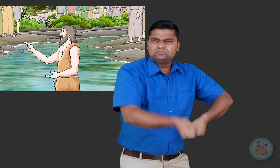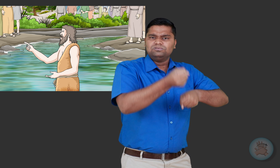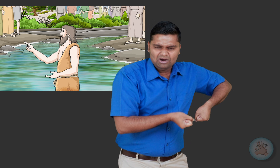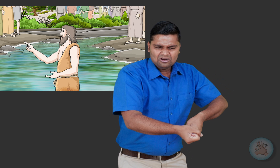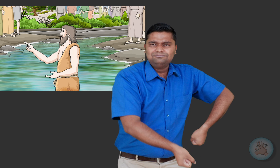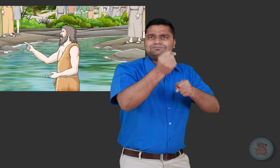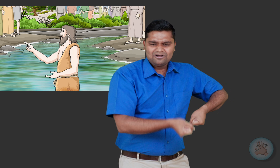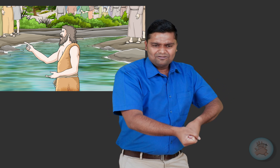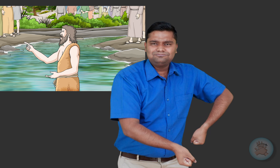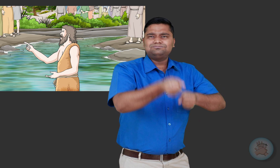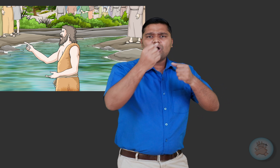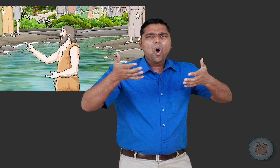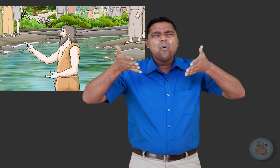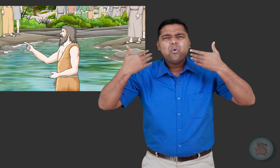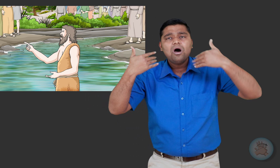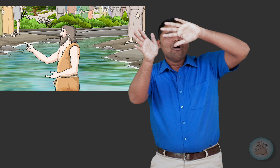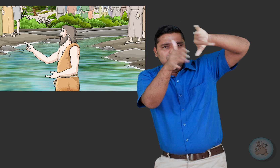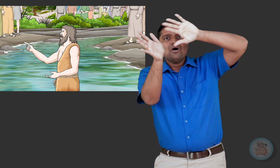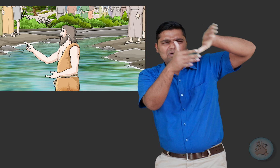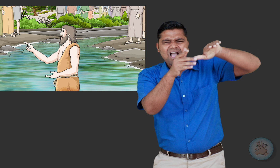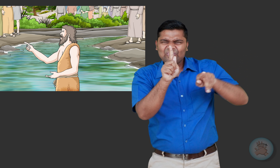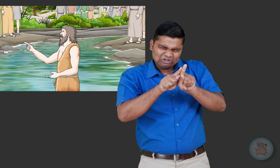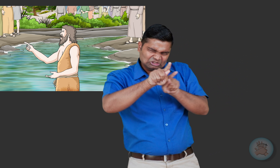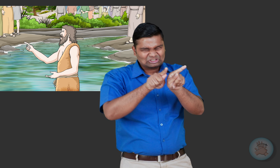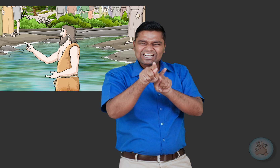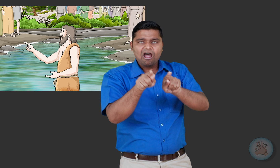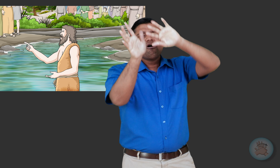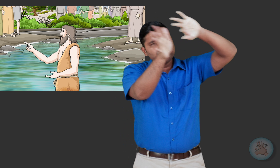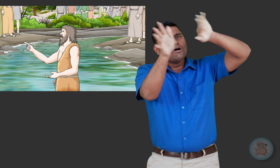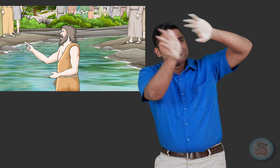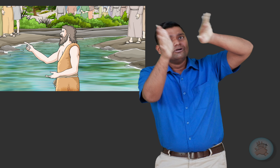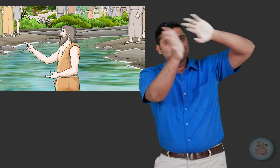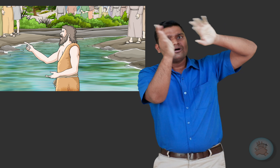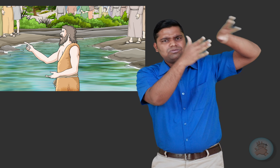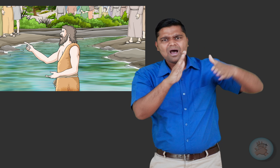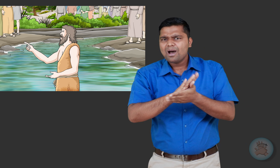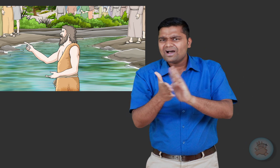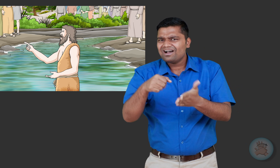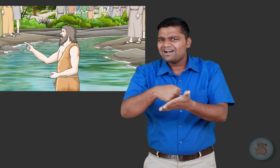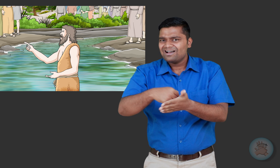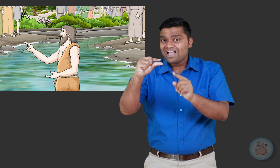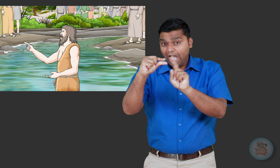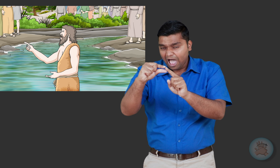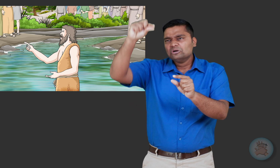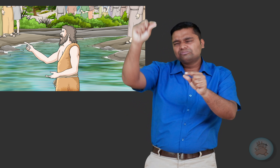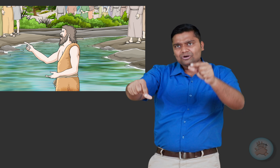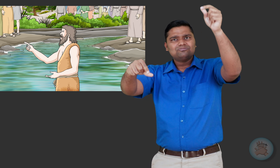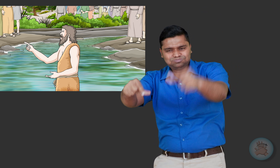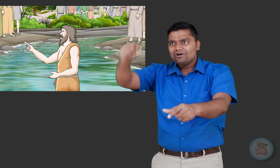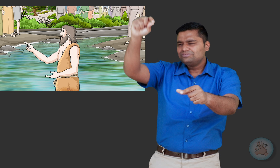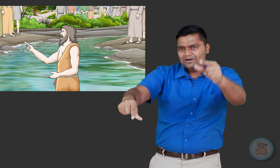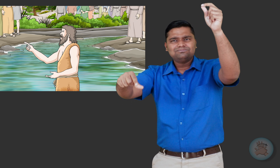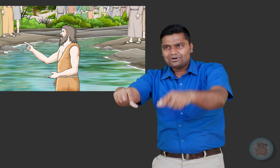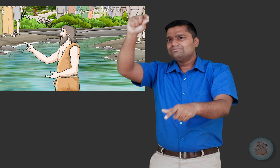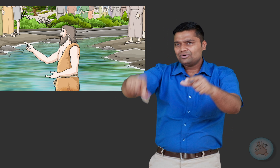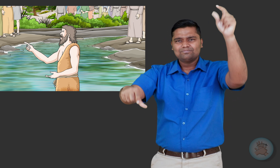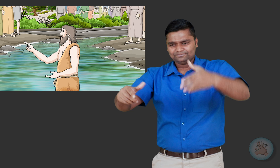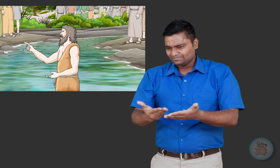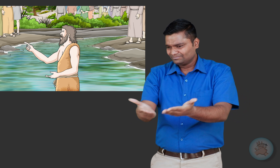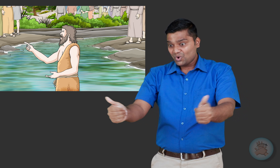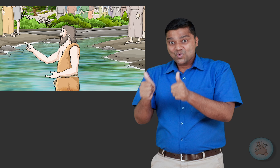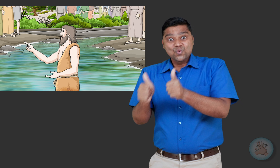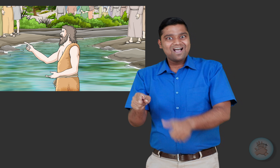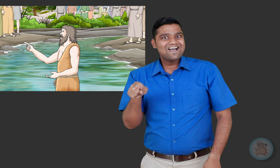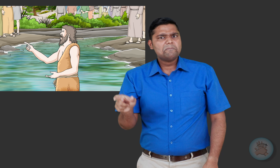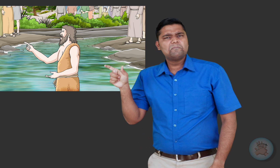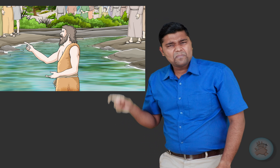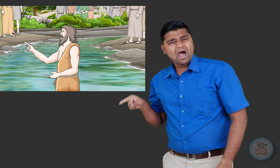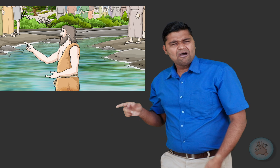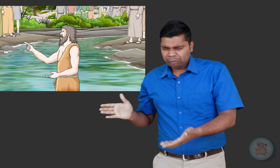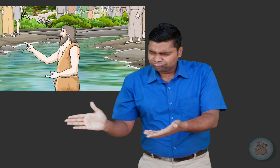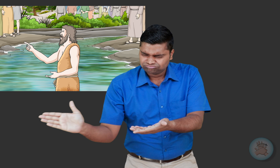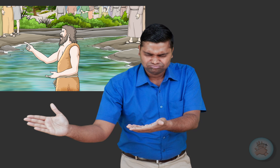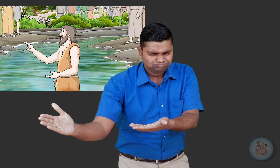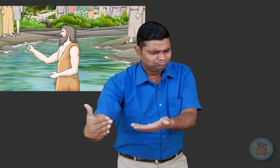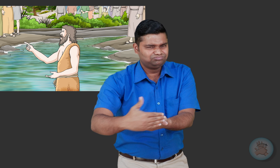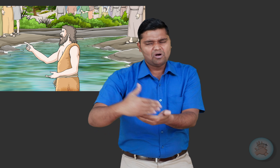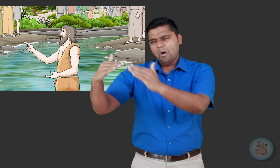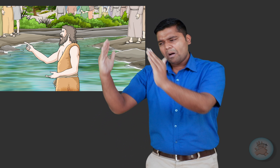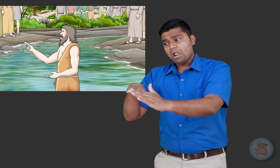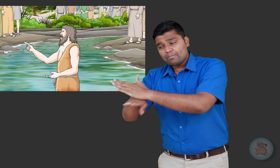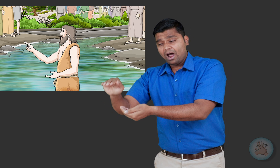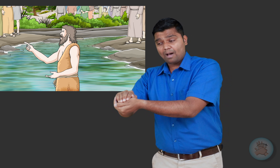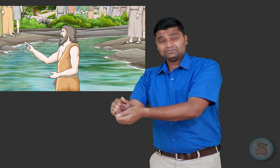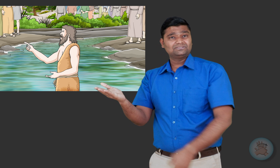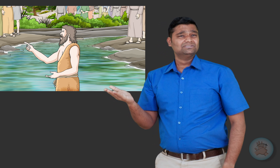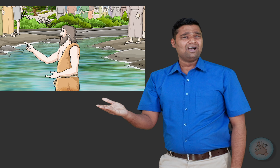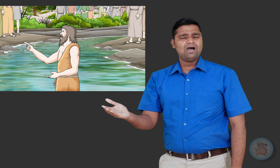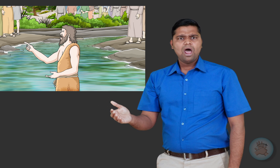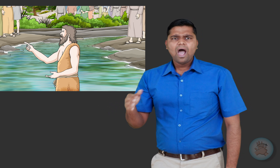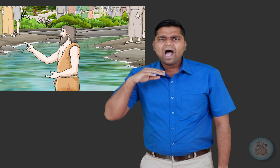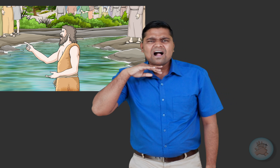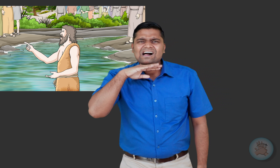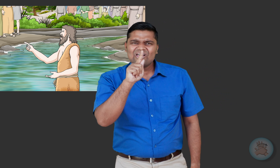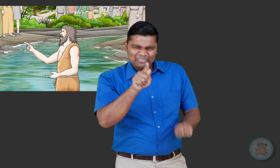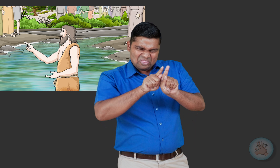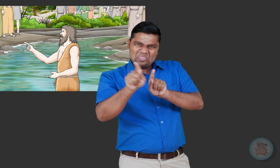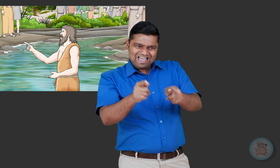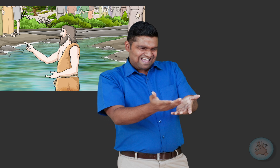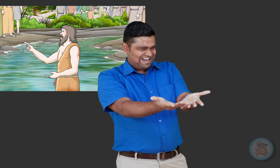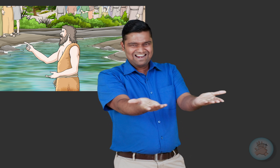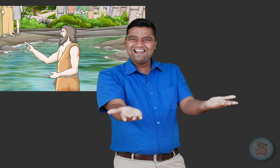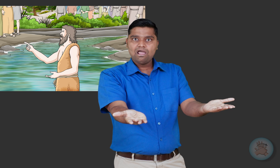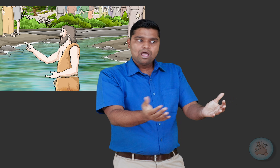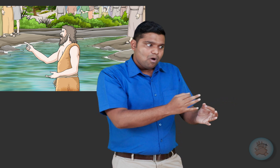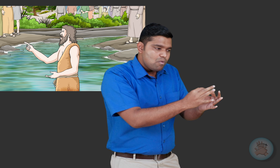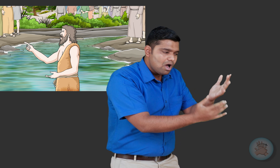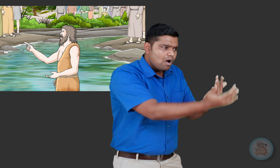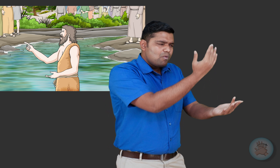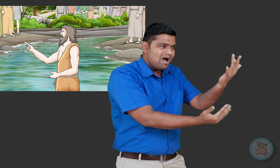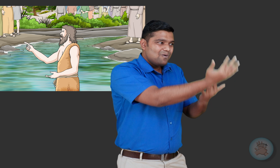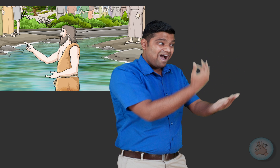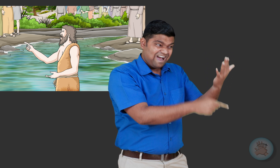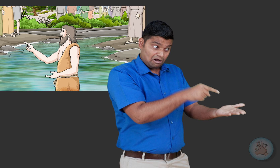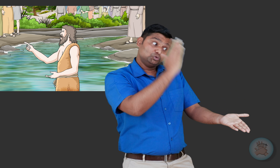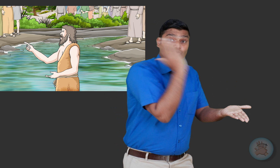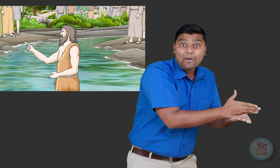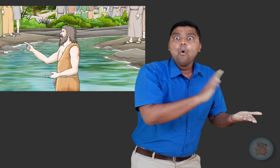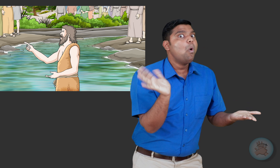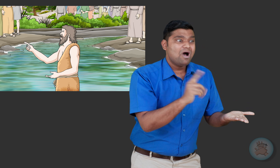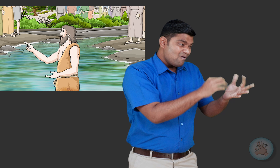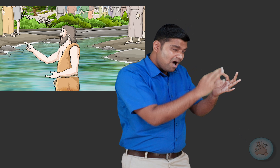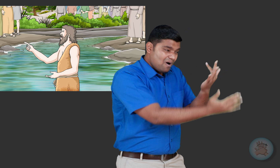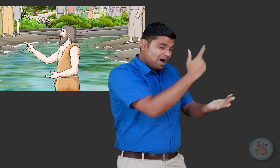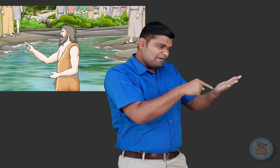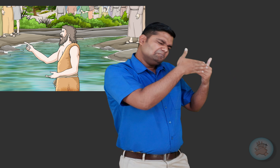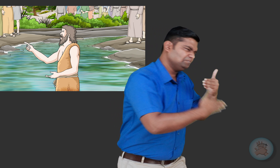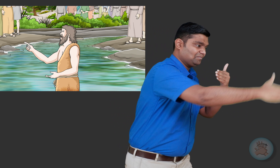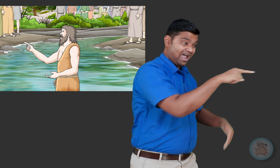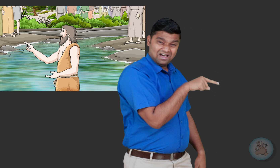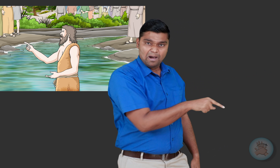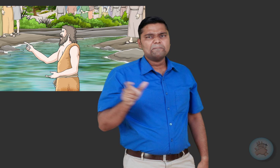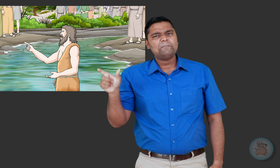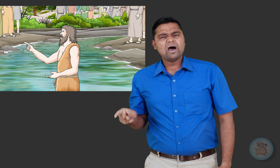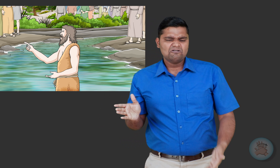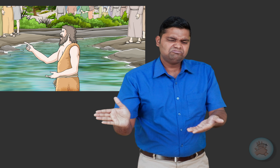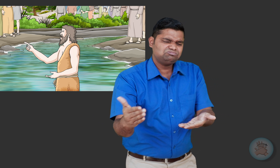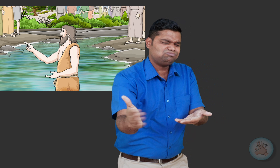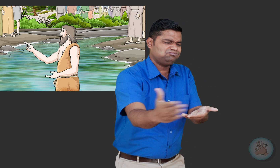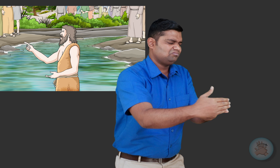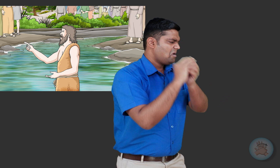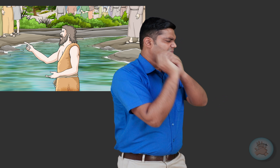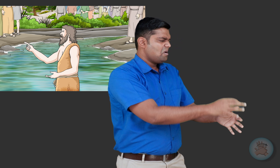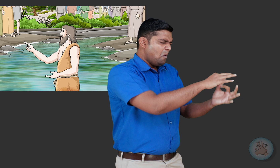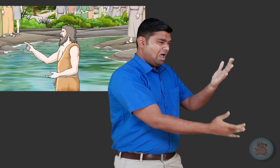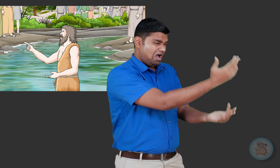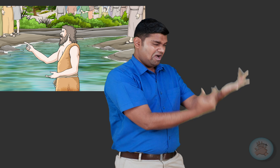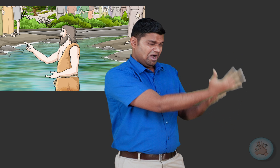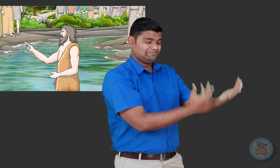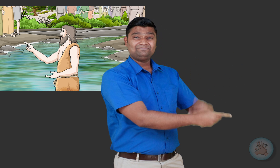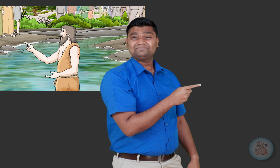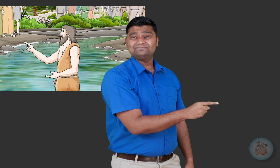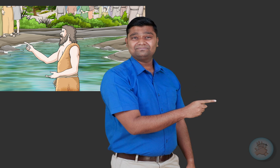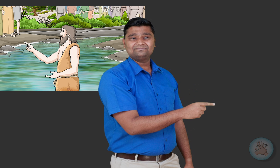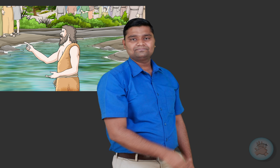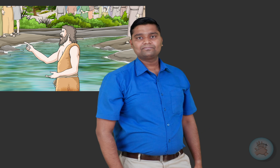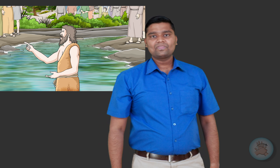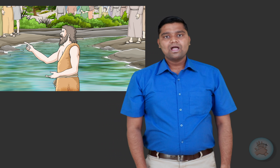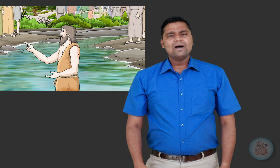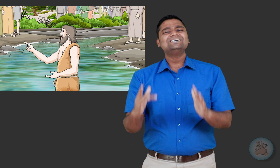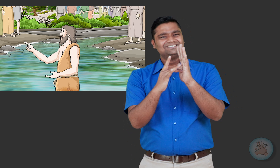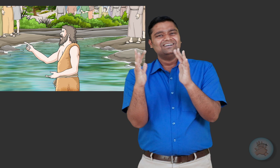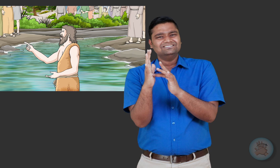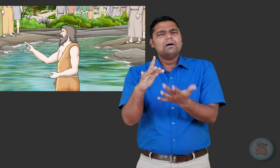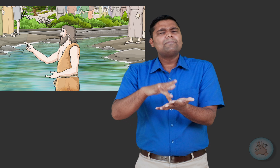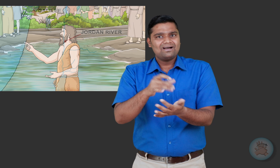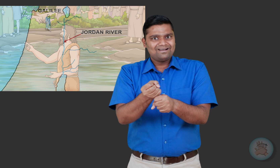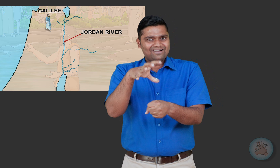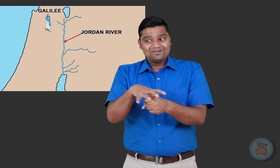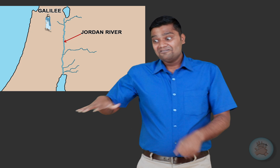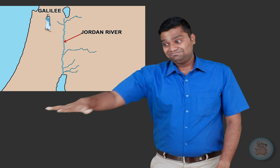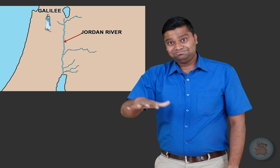His winnowing fork is in His hand to clear His threshing floor and to gather His wheat into the barn; but He will burn up the chaff with unquenchable fire.”